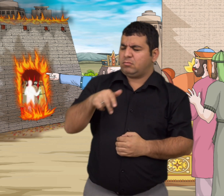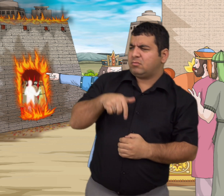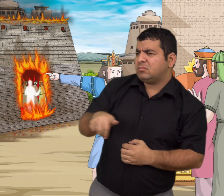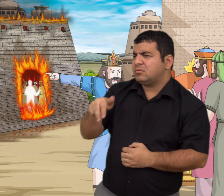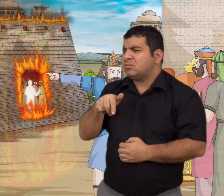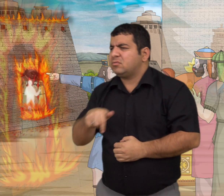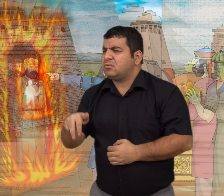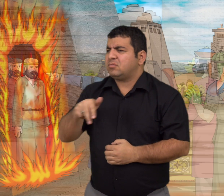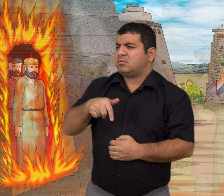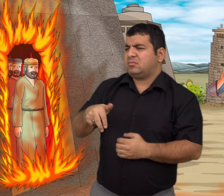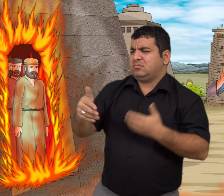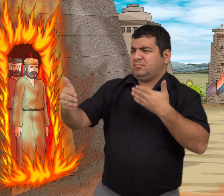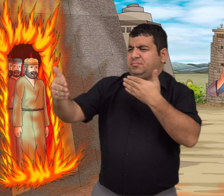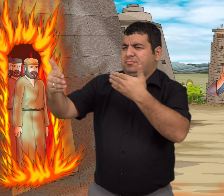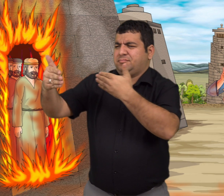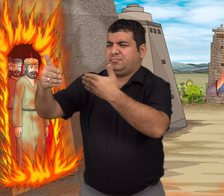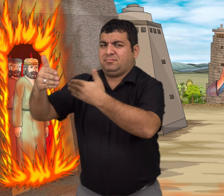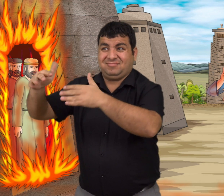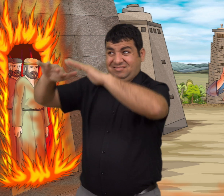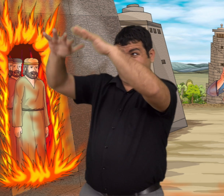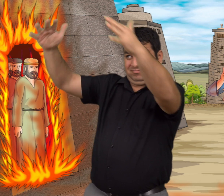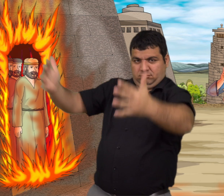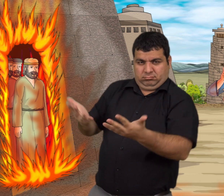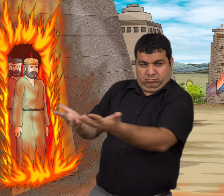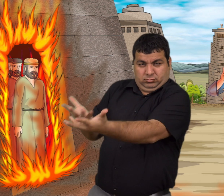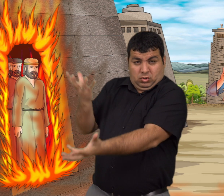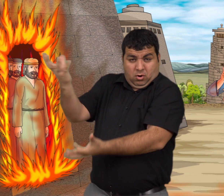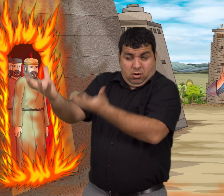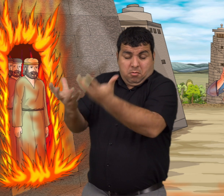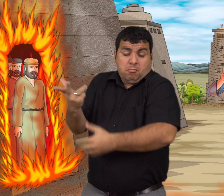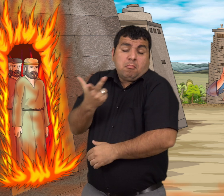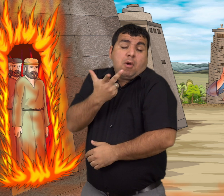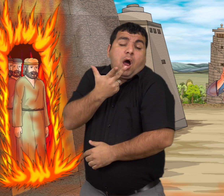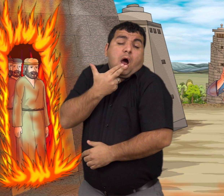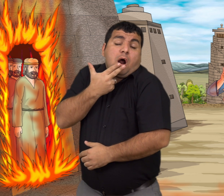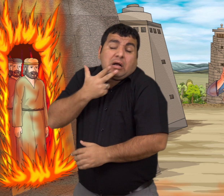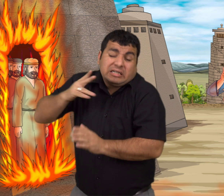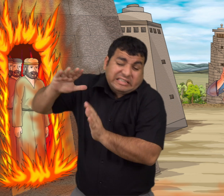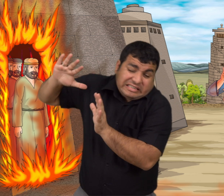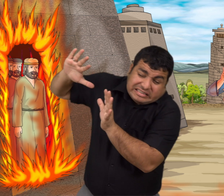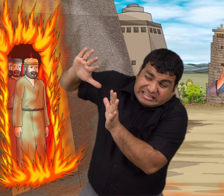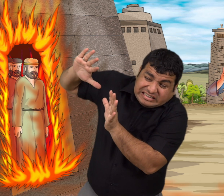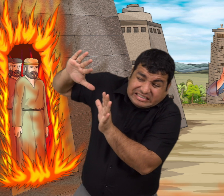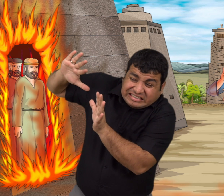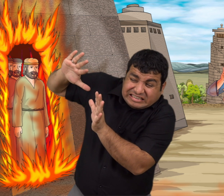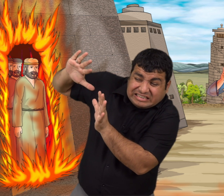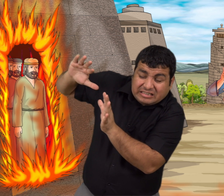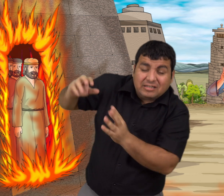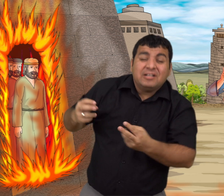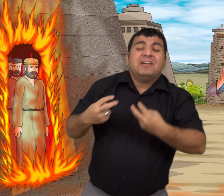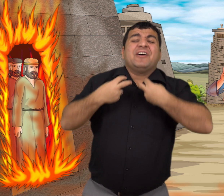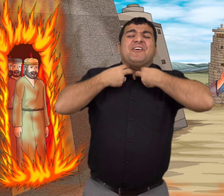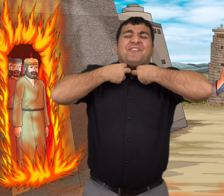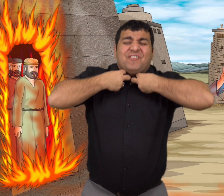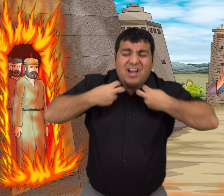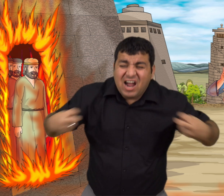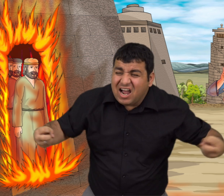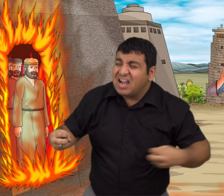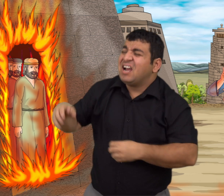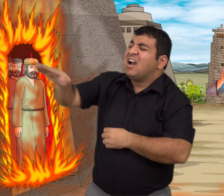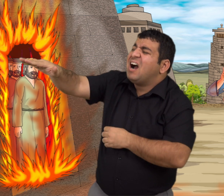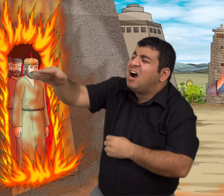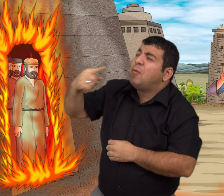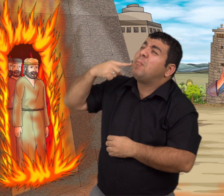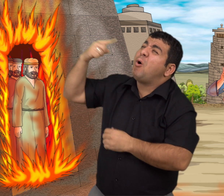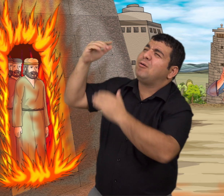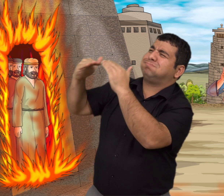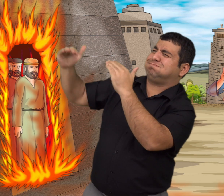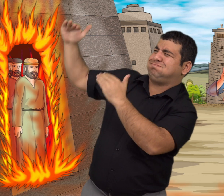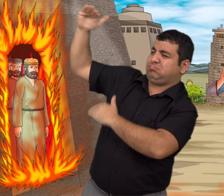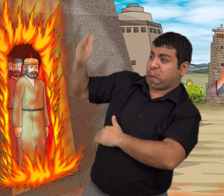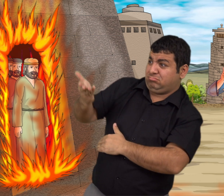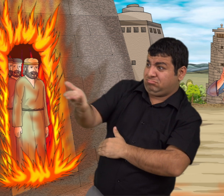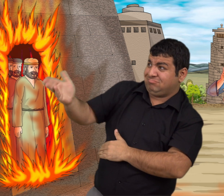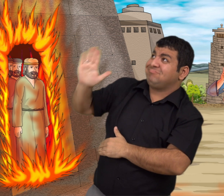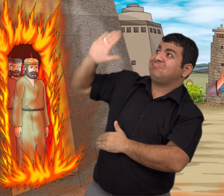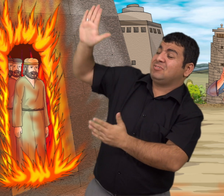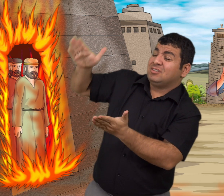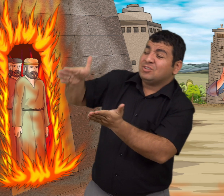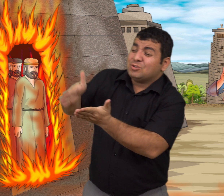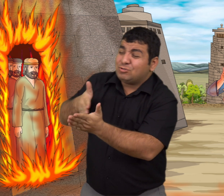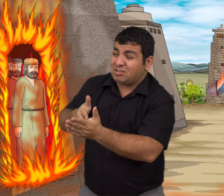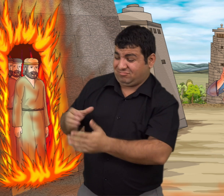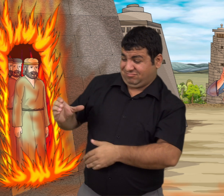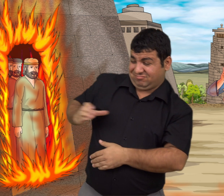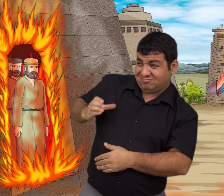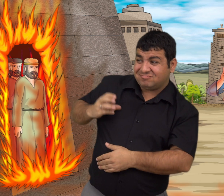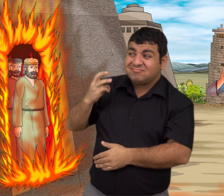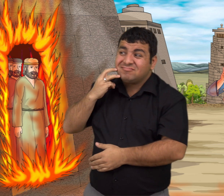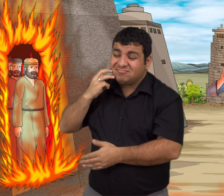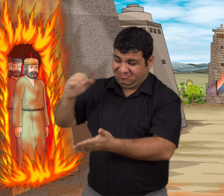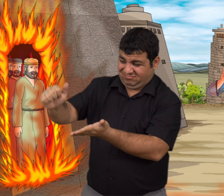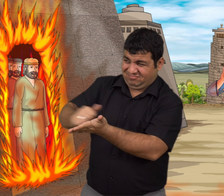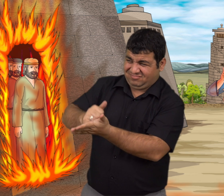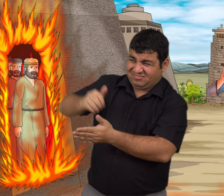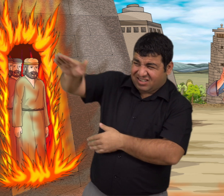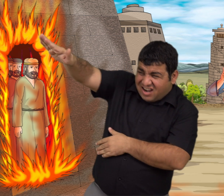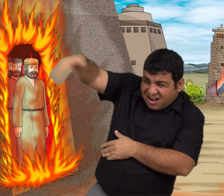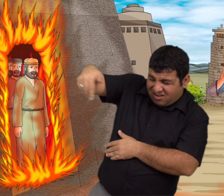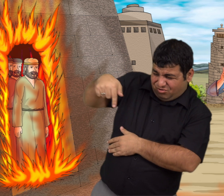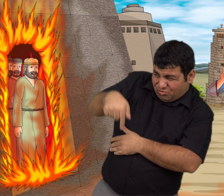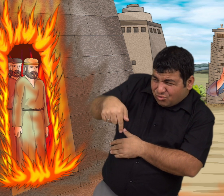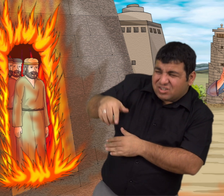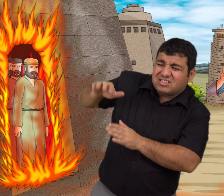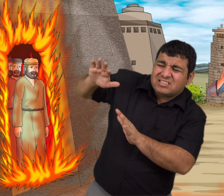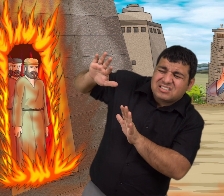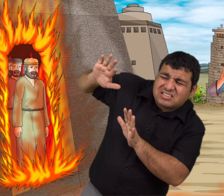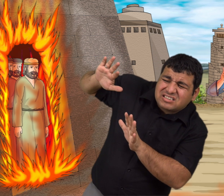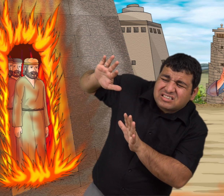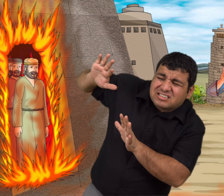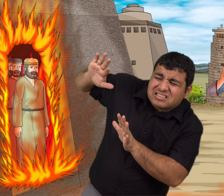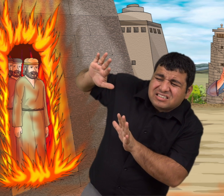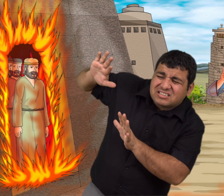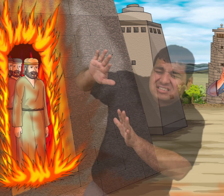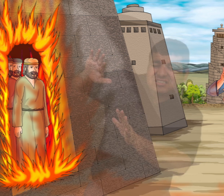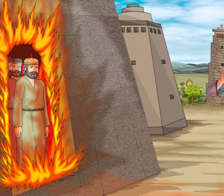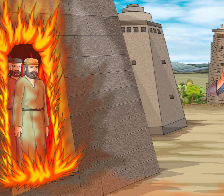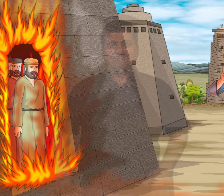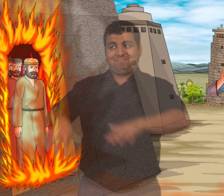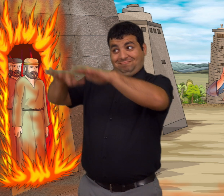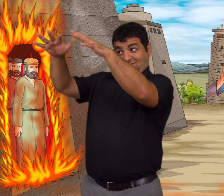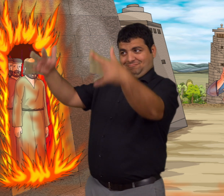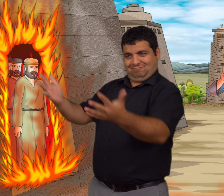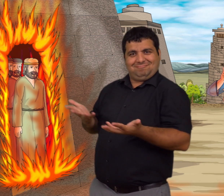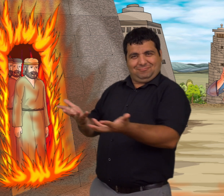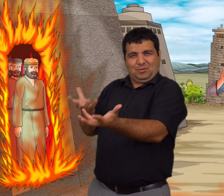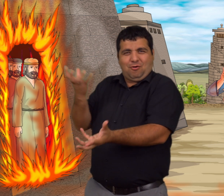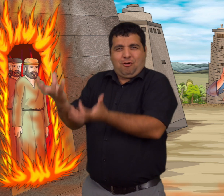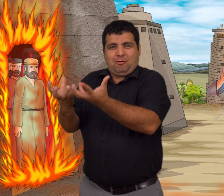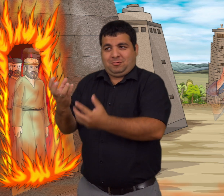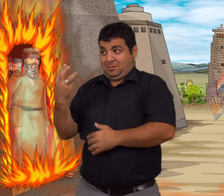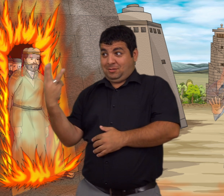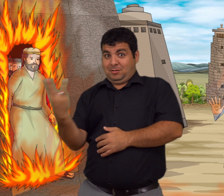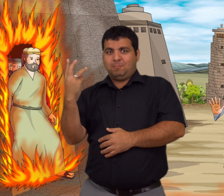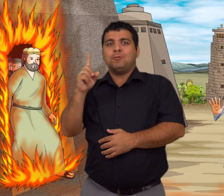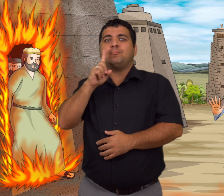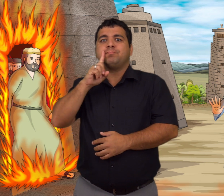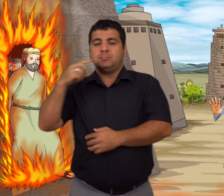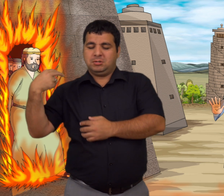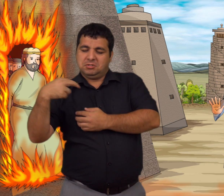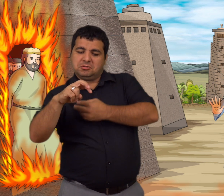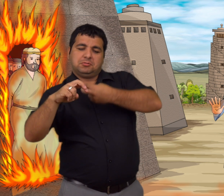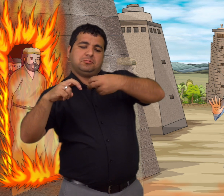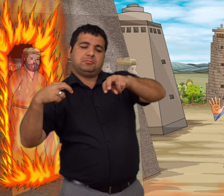“I see four men, unbound and unharmed, walking around in the fire—and the fourth looks like a son of the gods!”